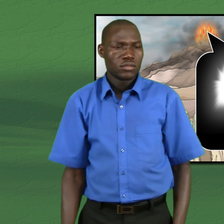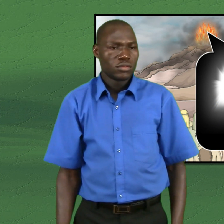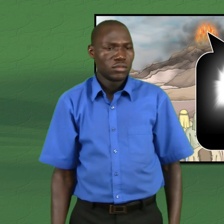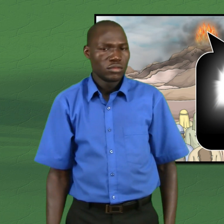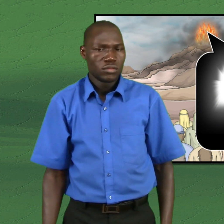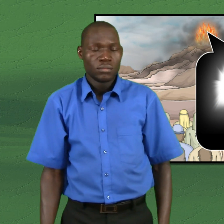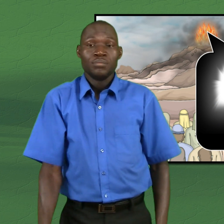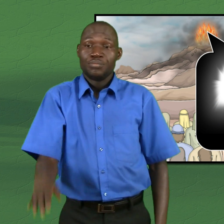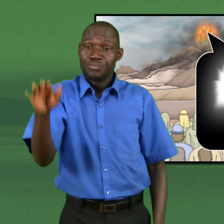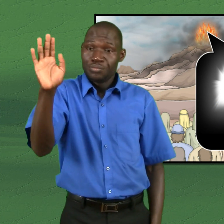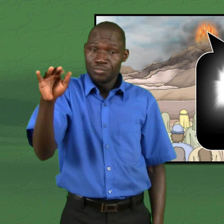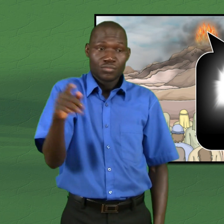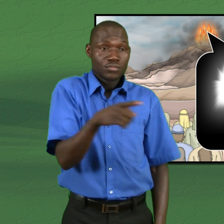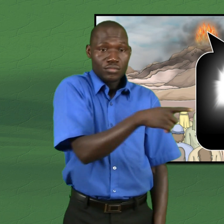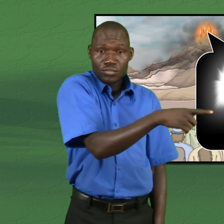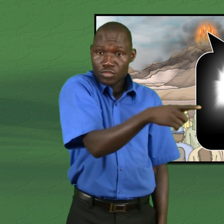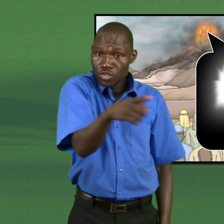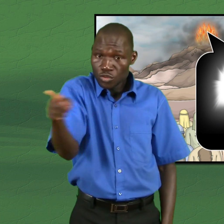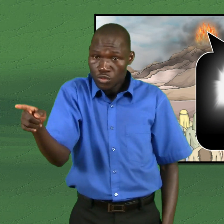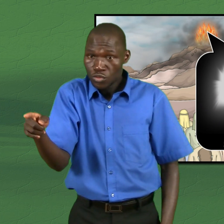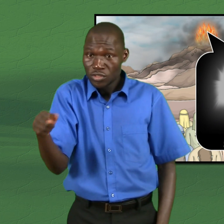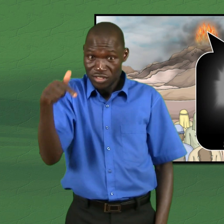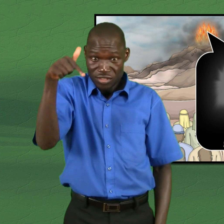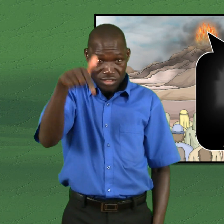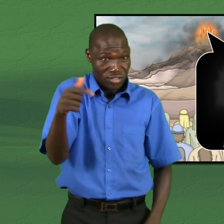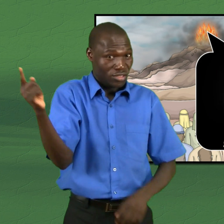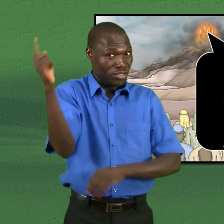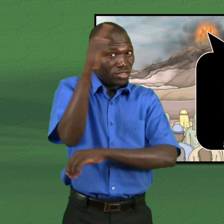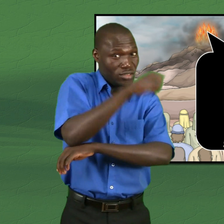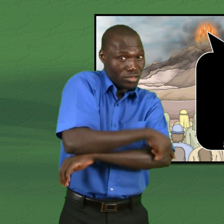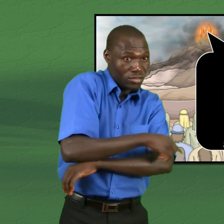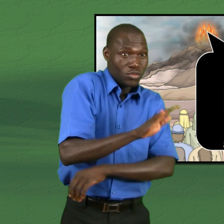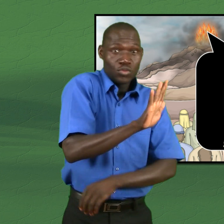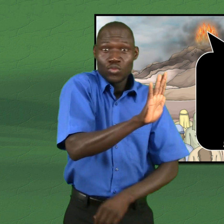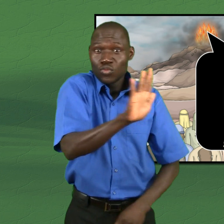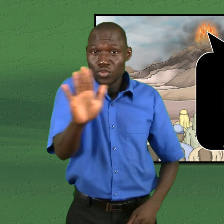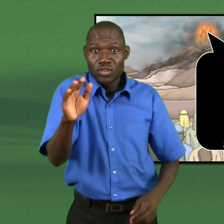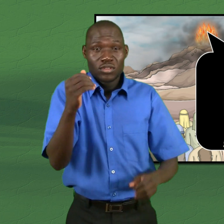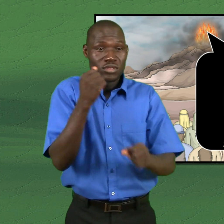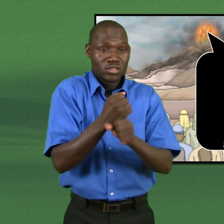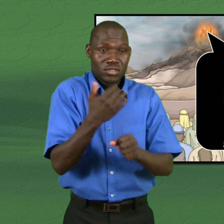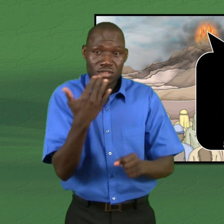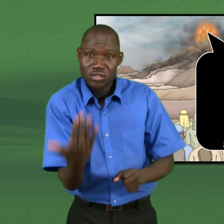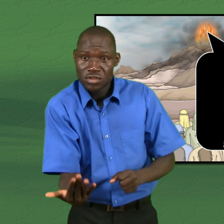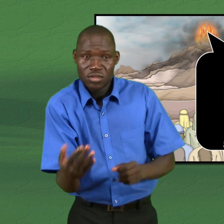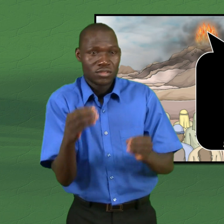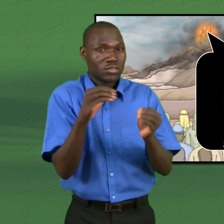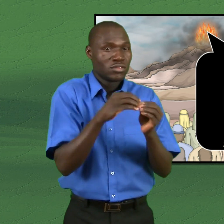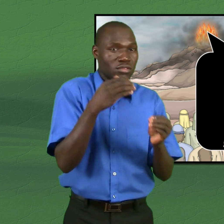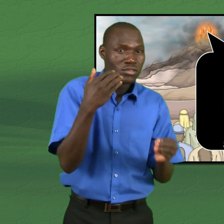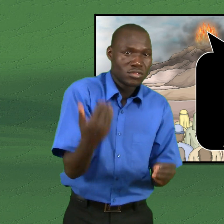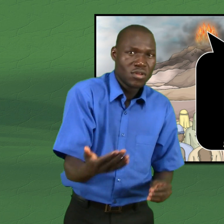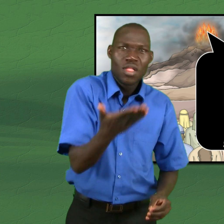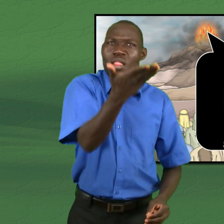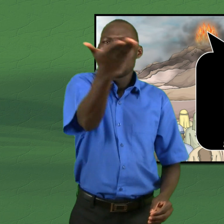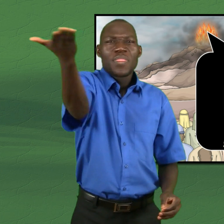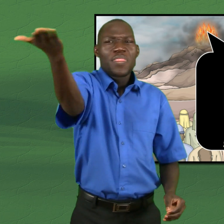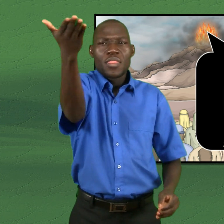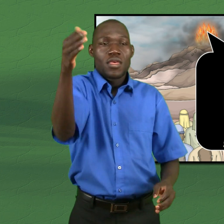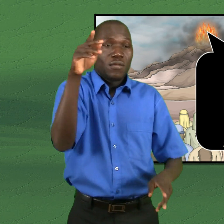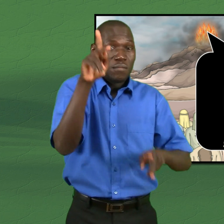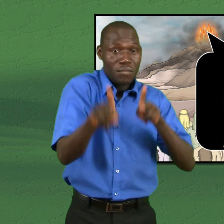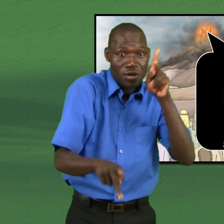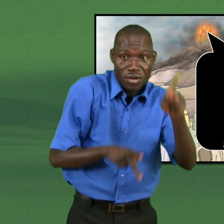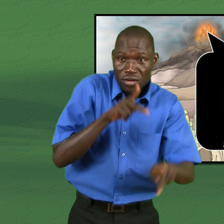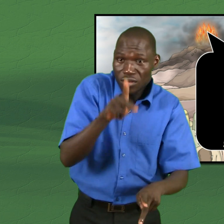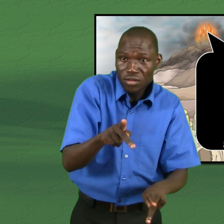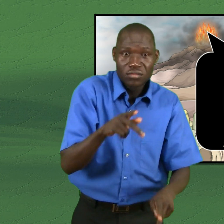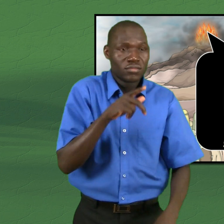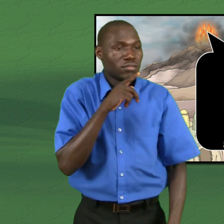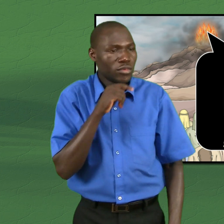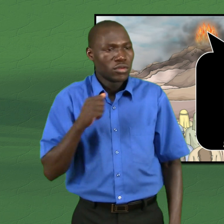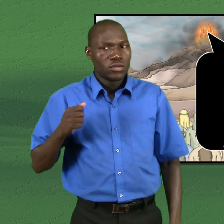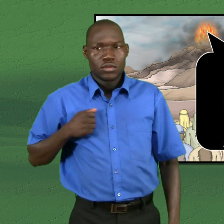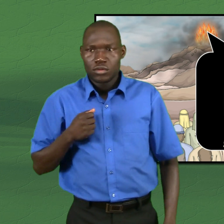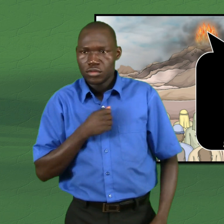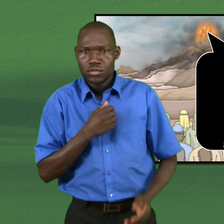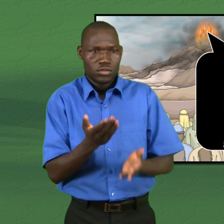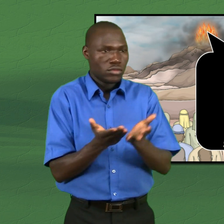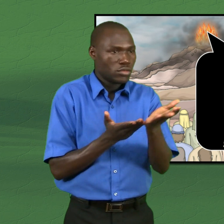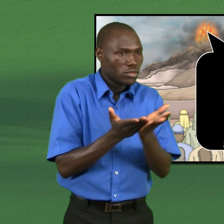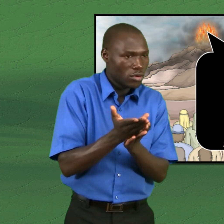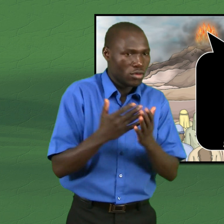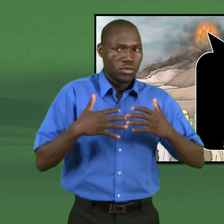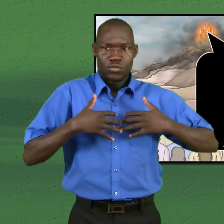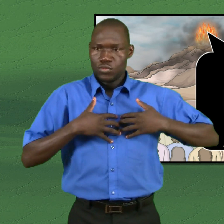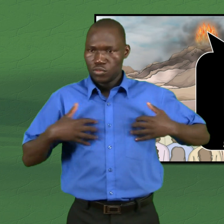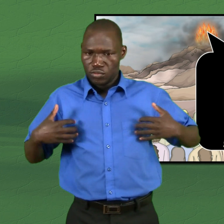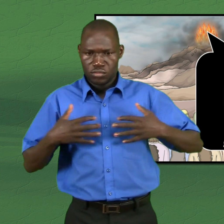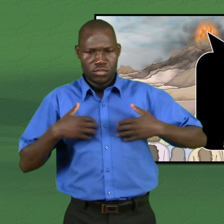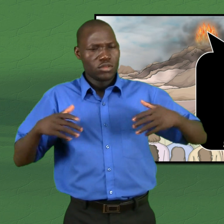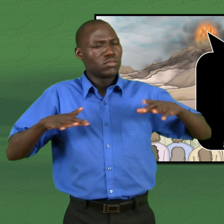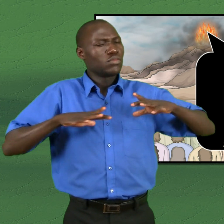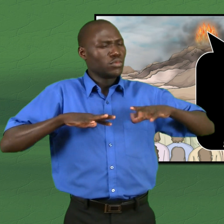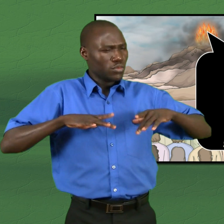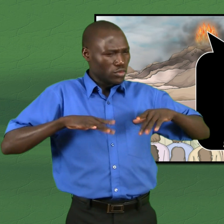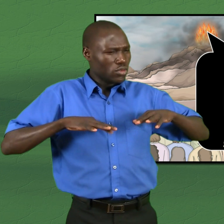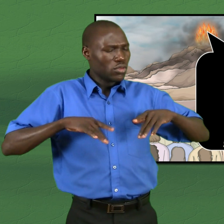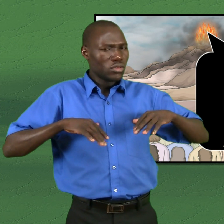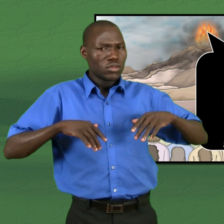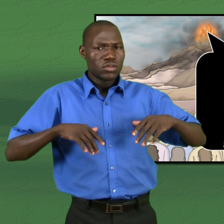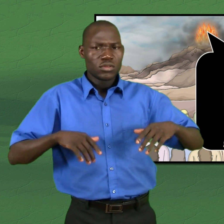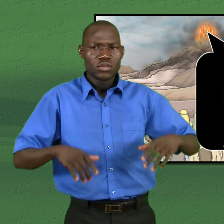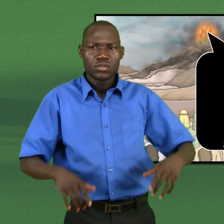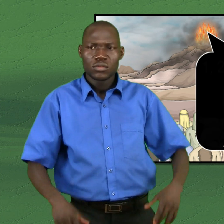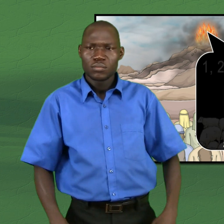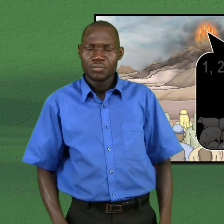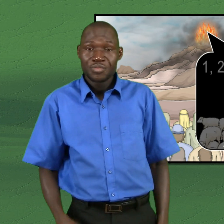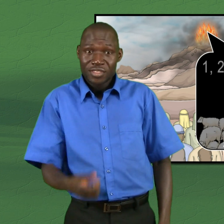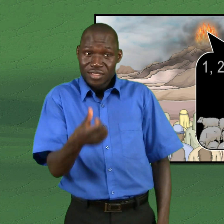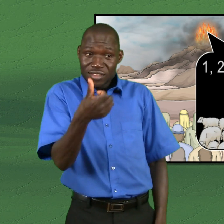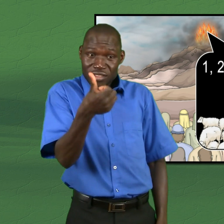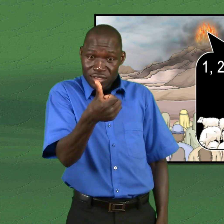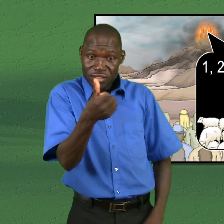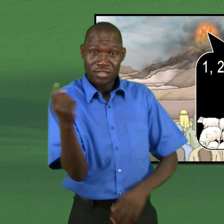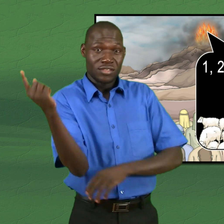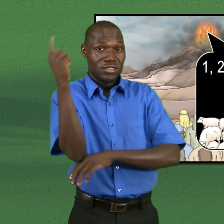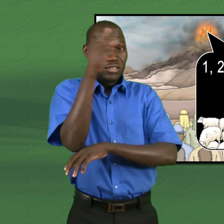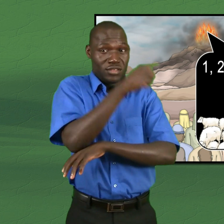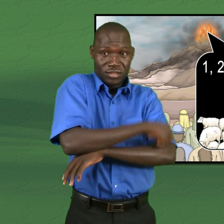Remember the Sabbath day by keeping it holy.